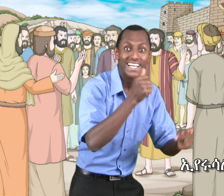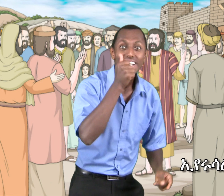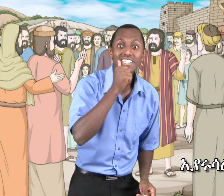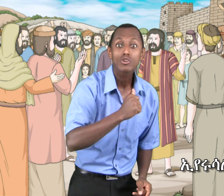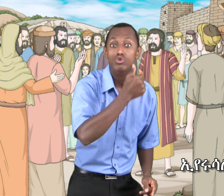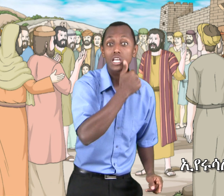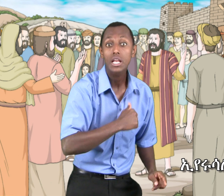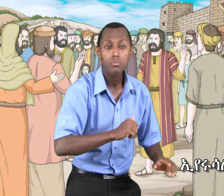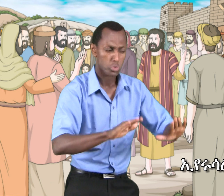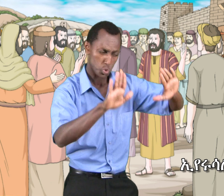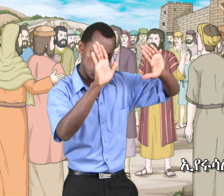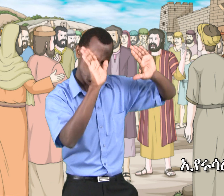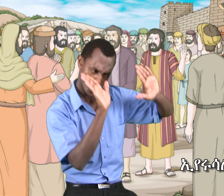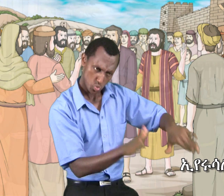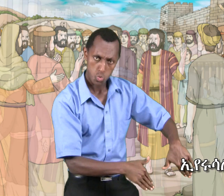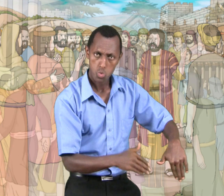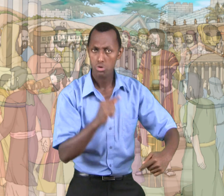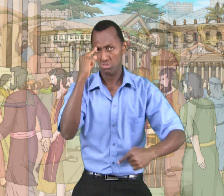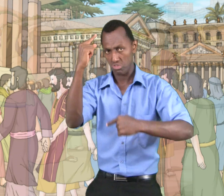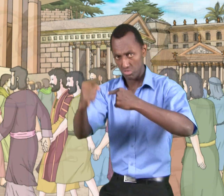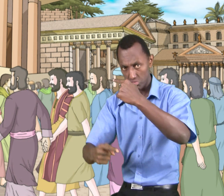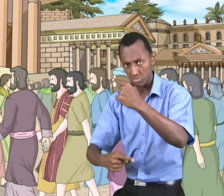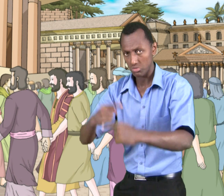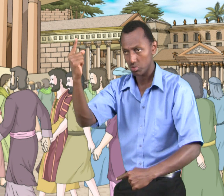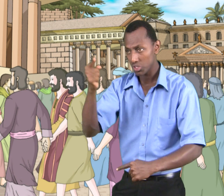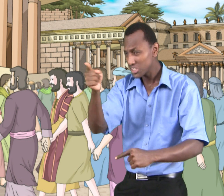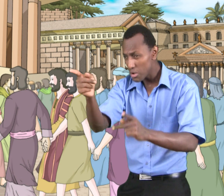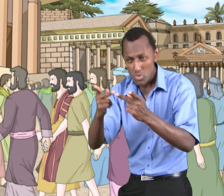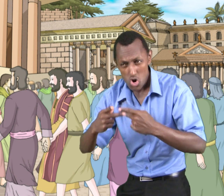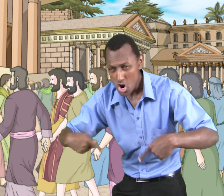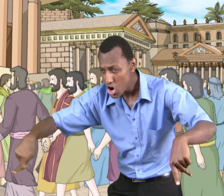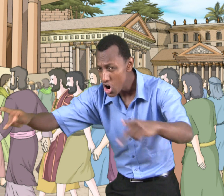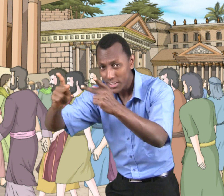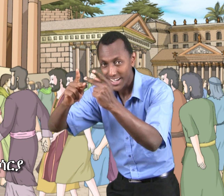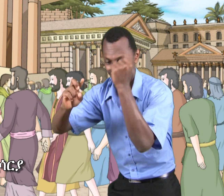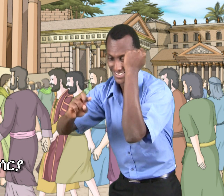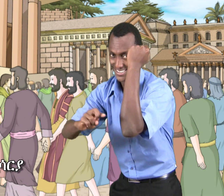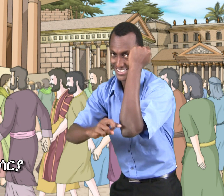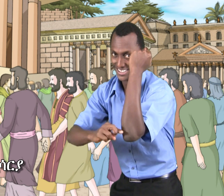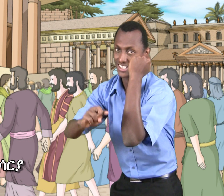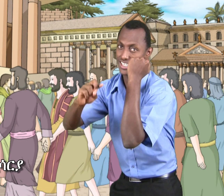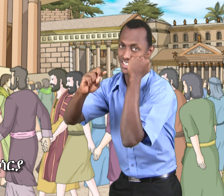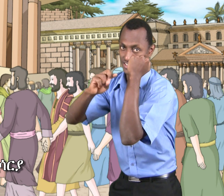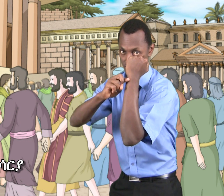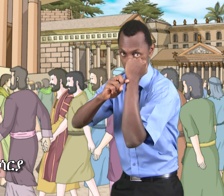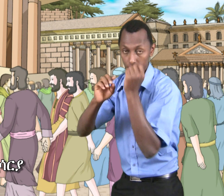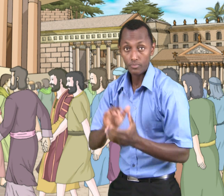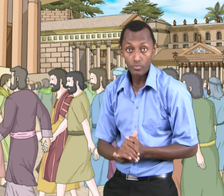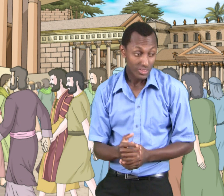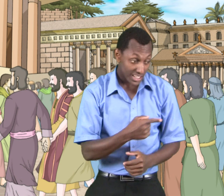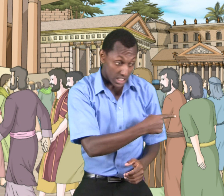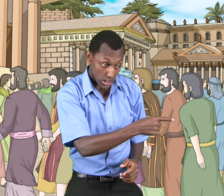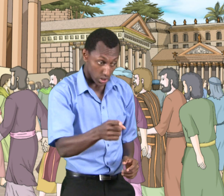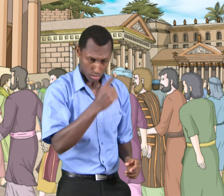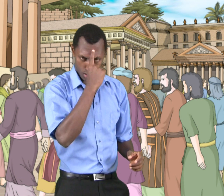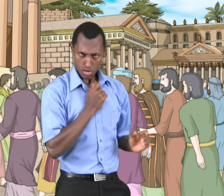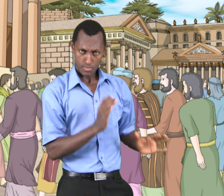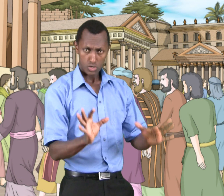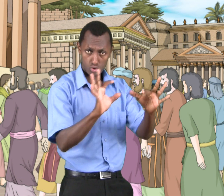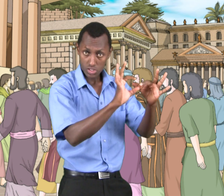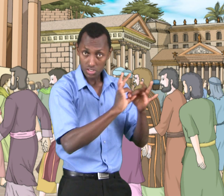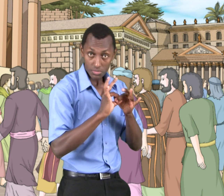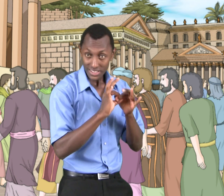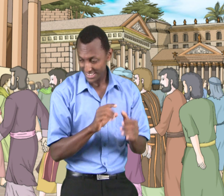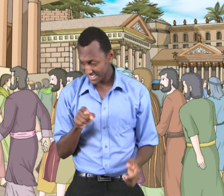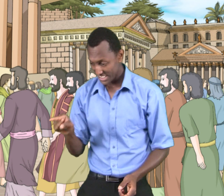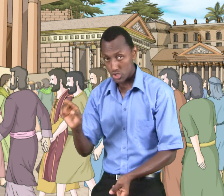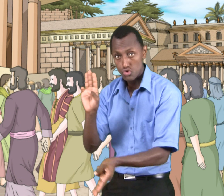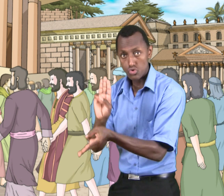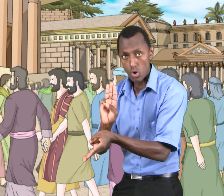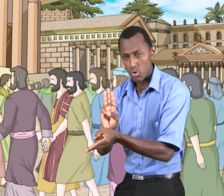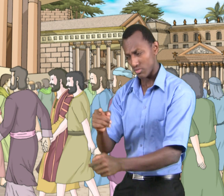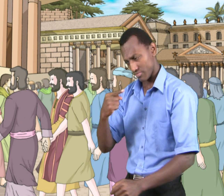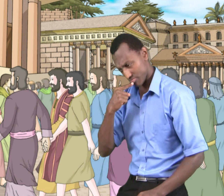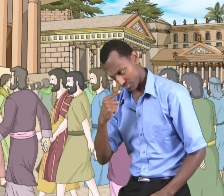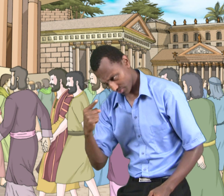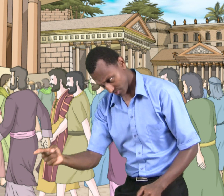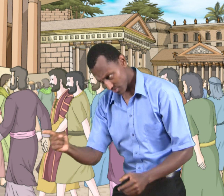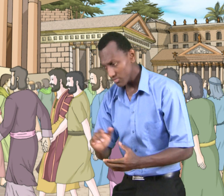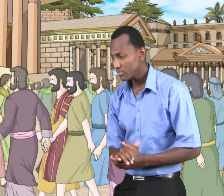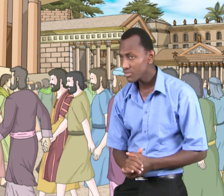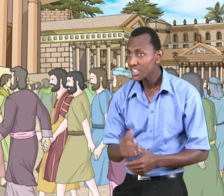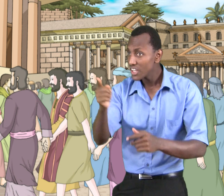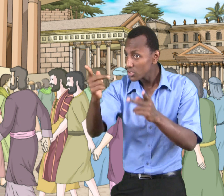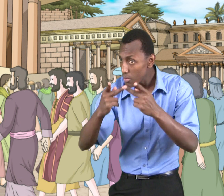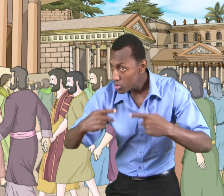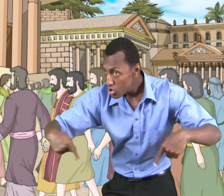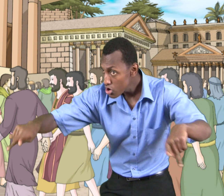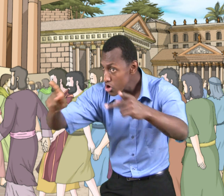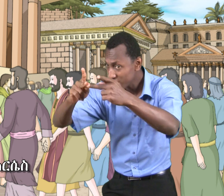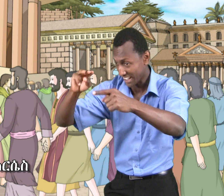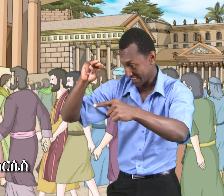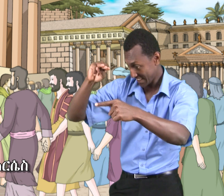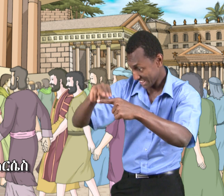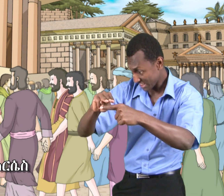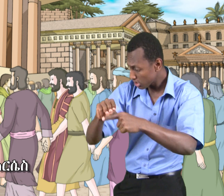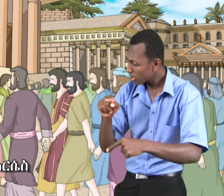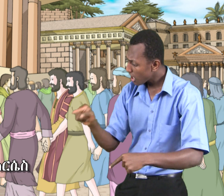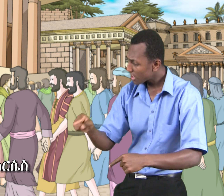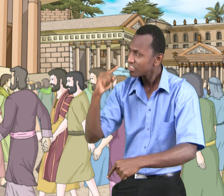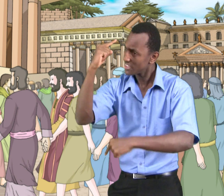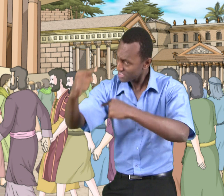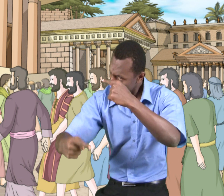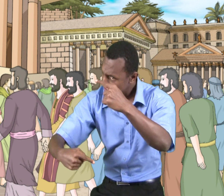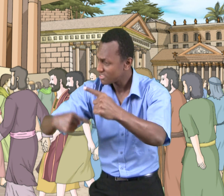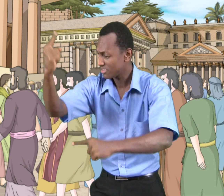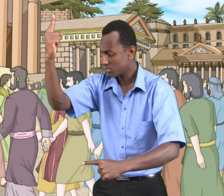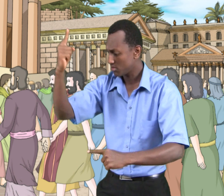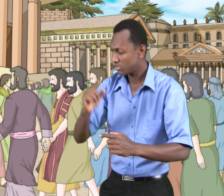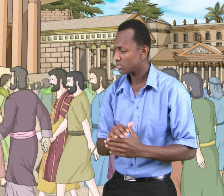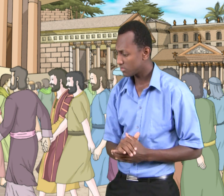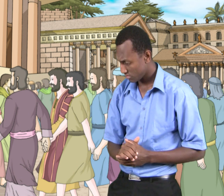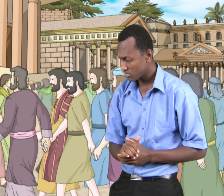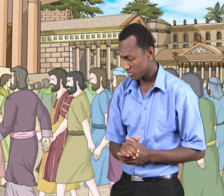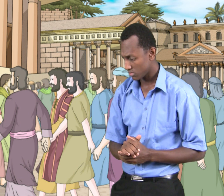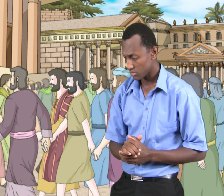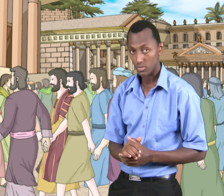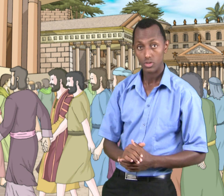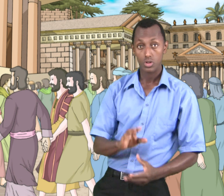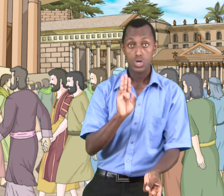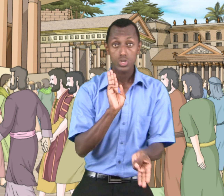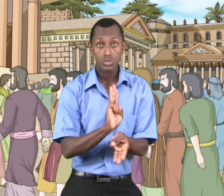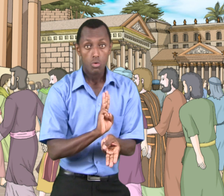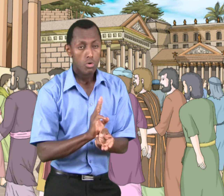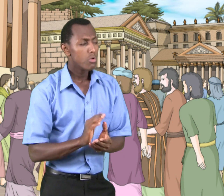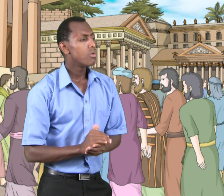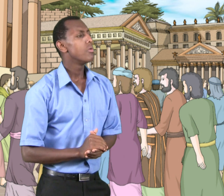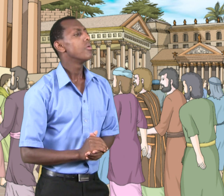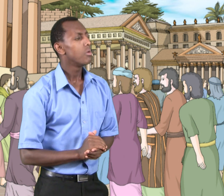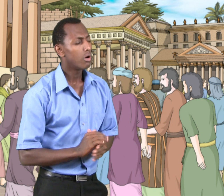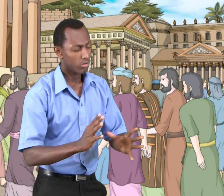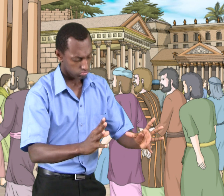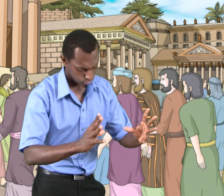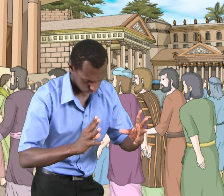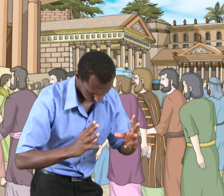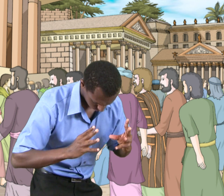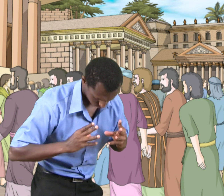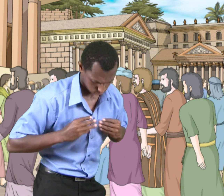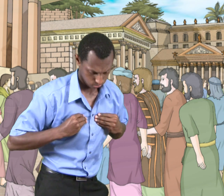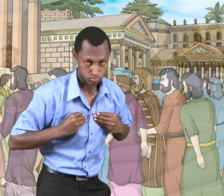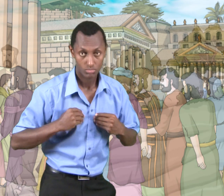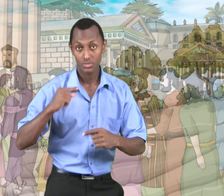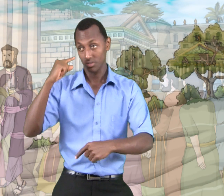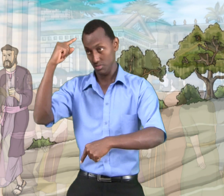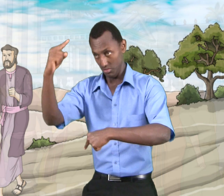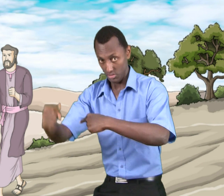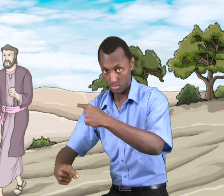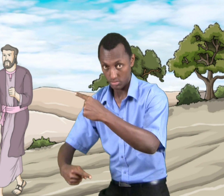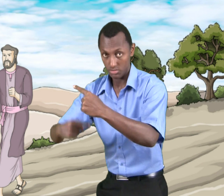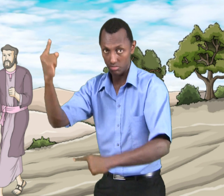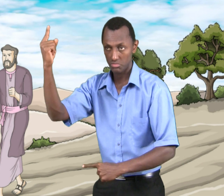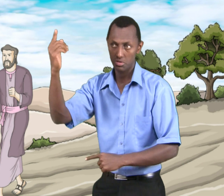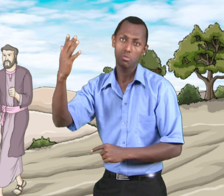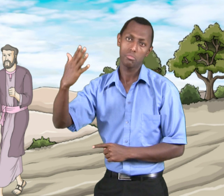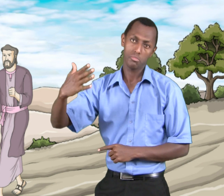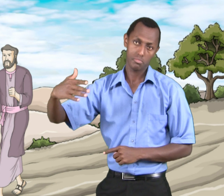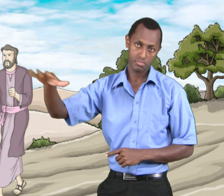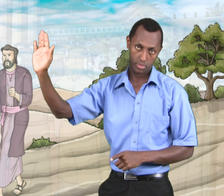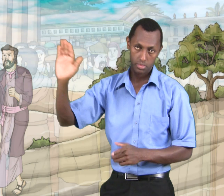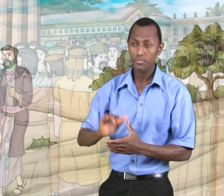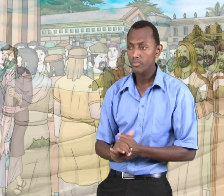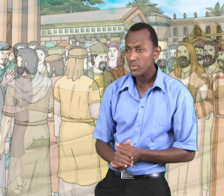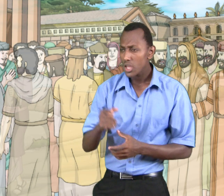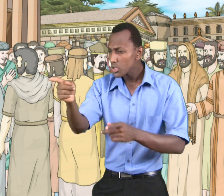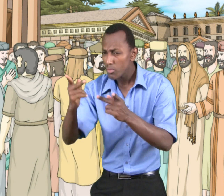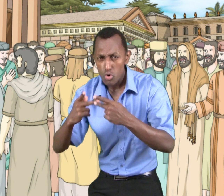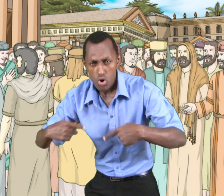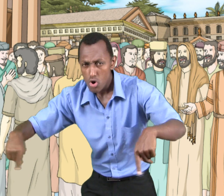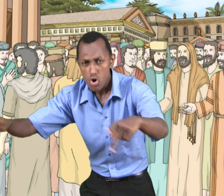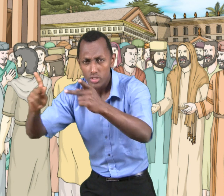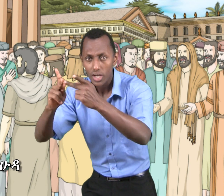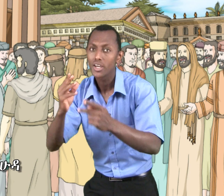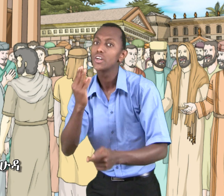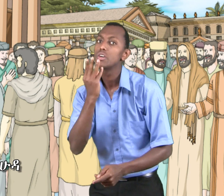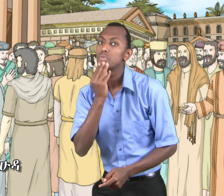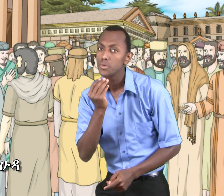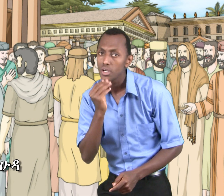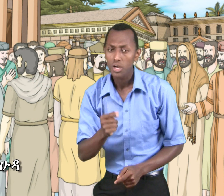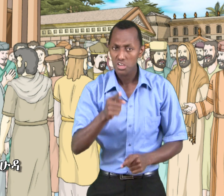When the brothers learned of this, they took him down to Caesarea and sent him off to Tarsus.